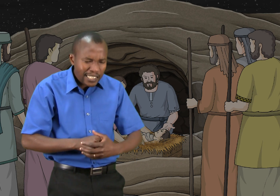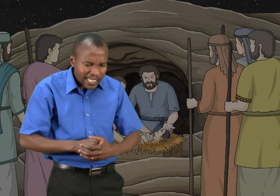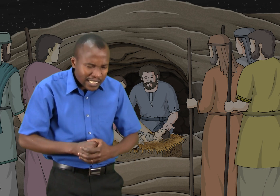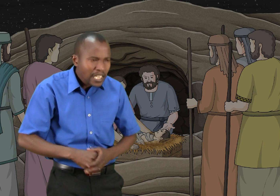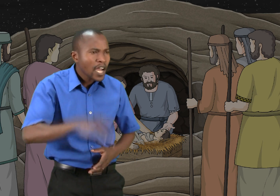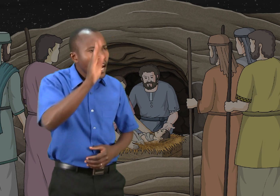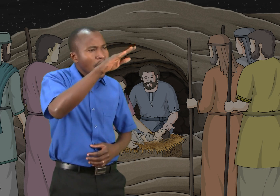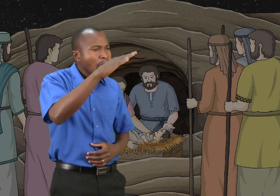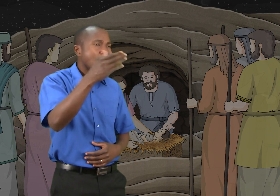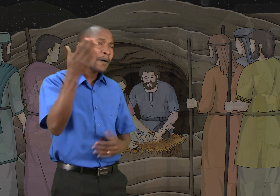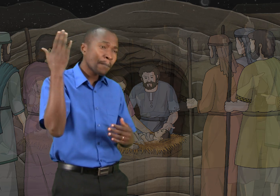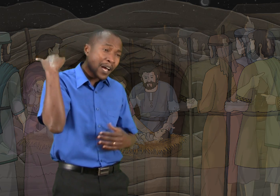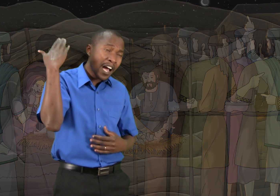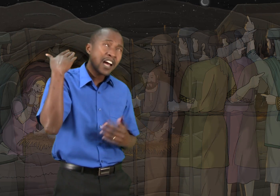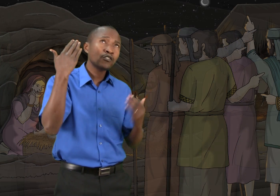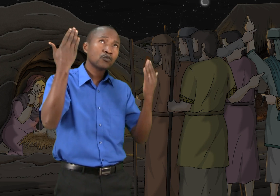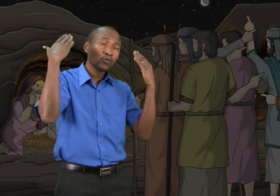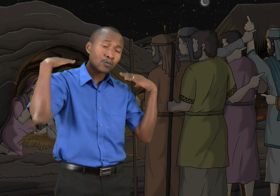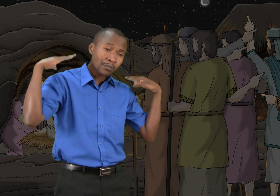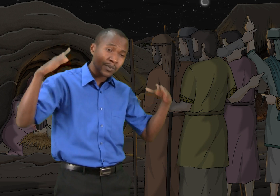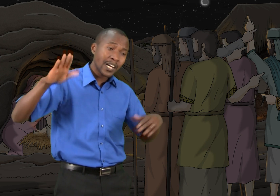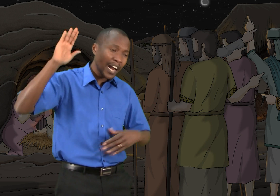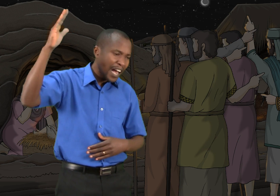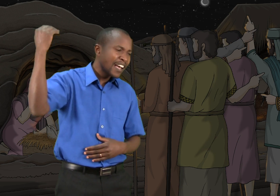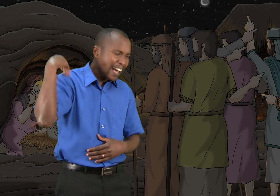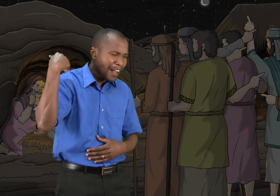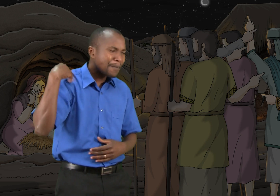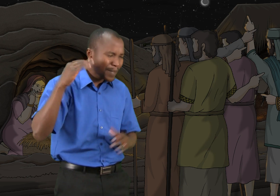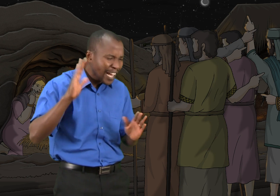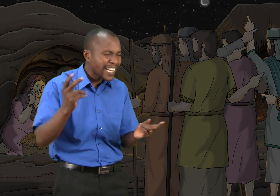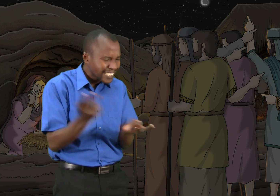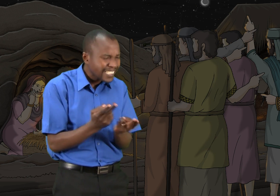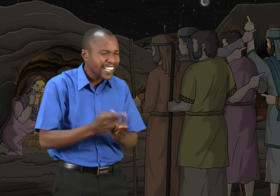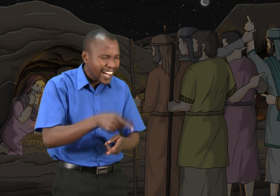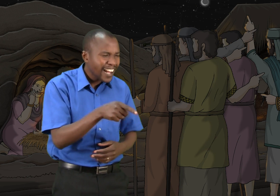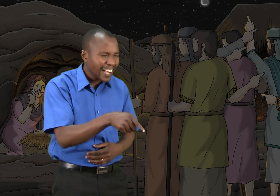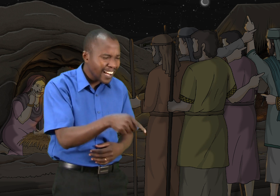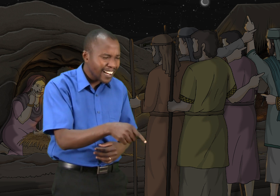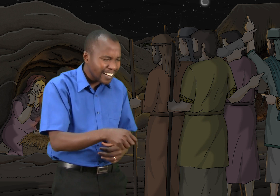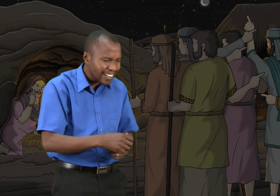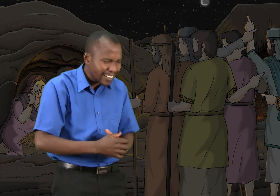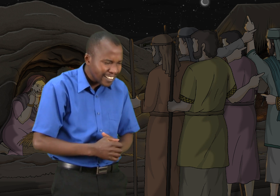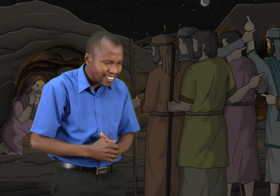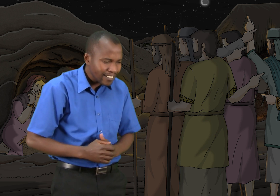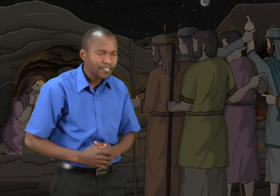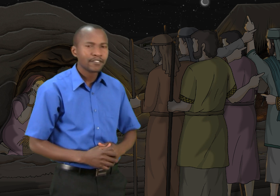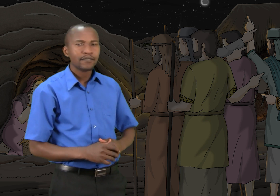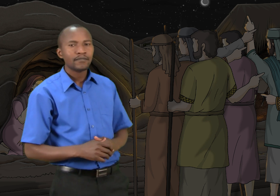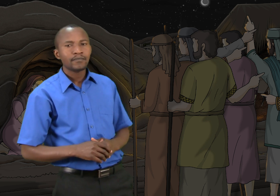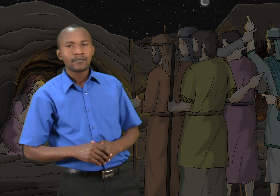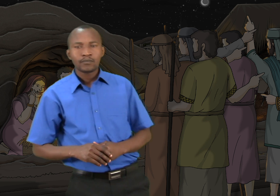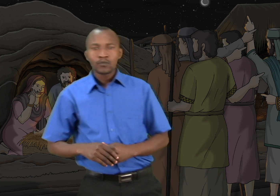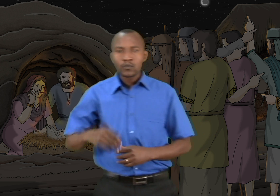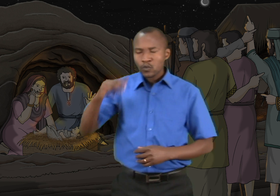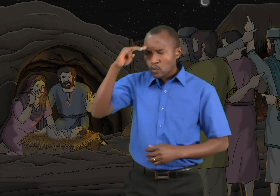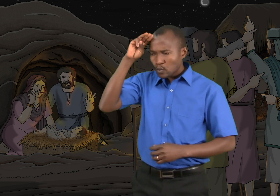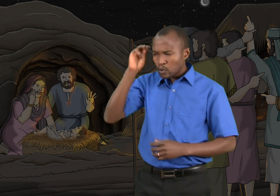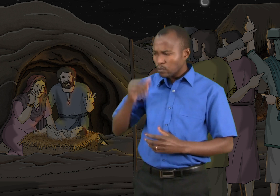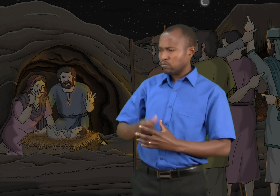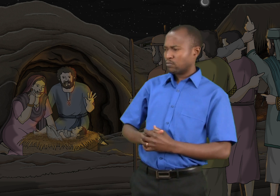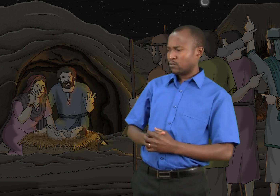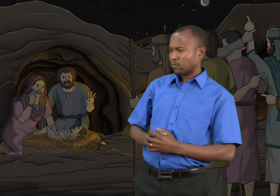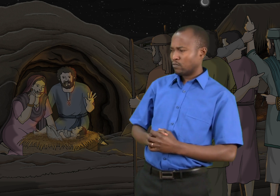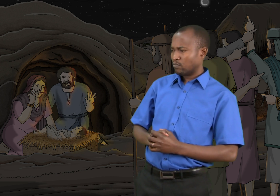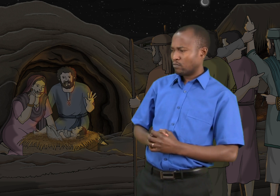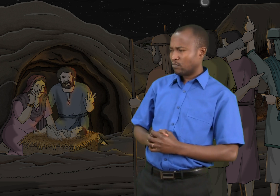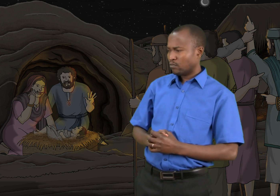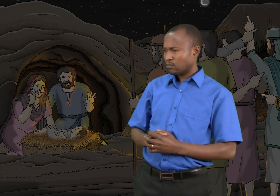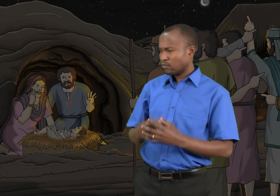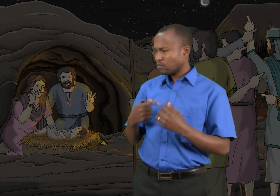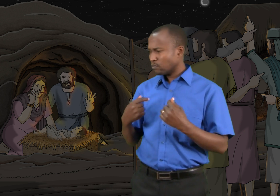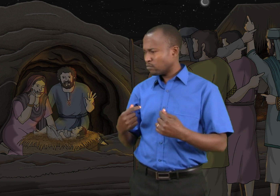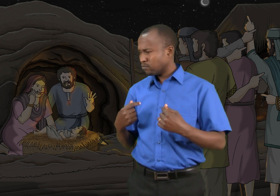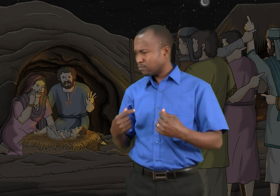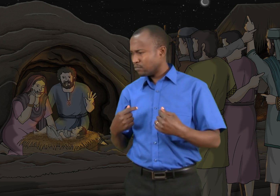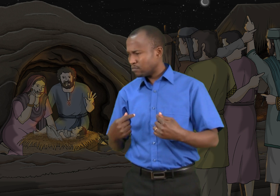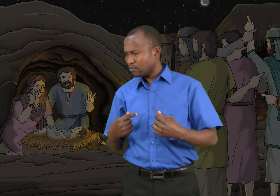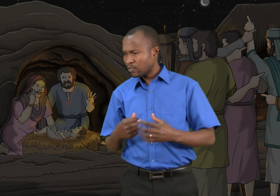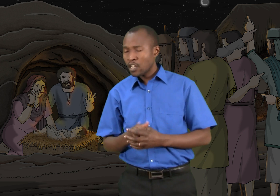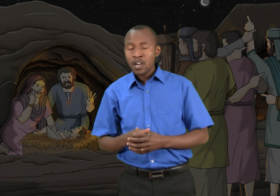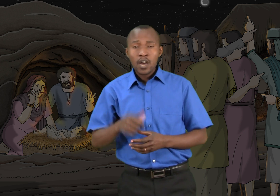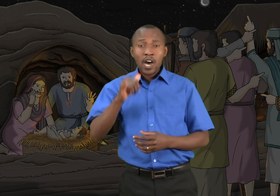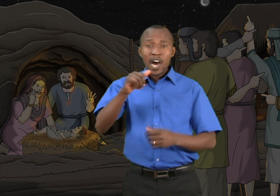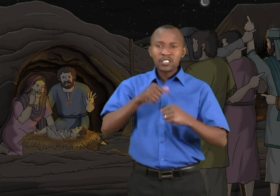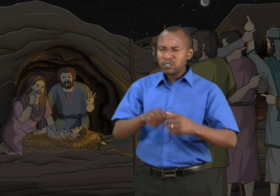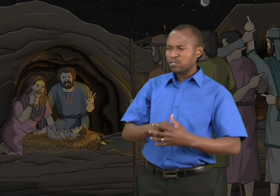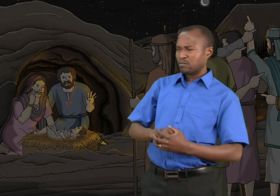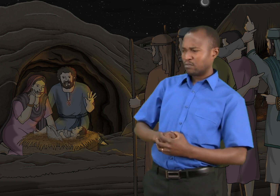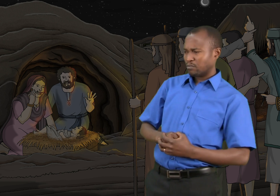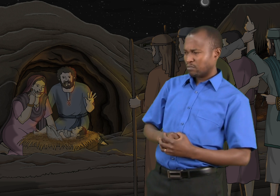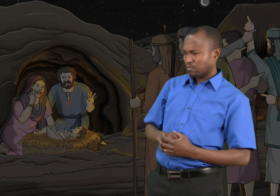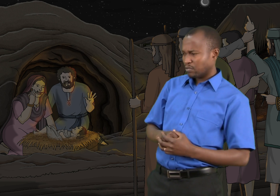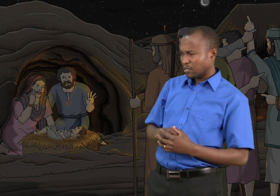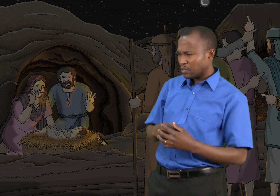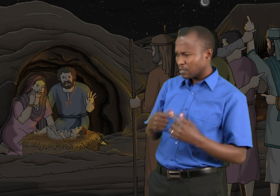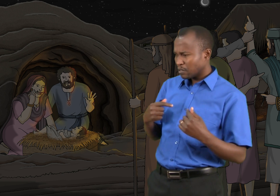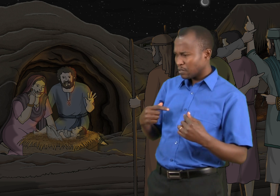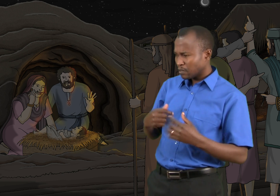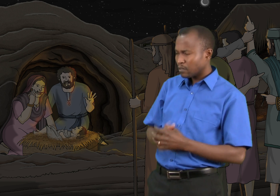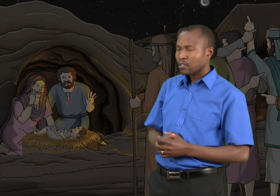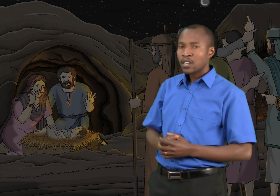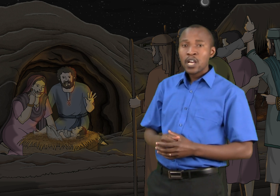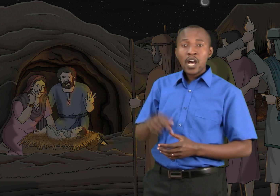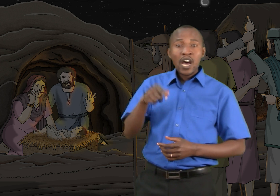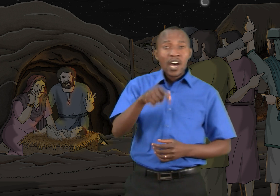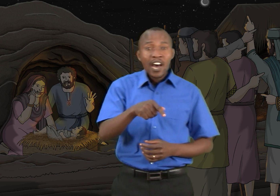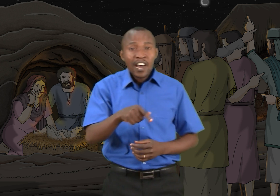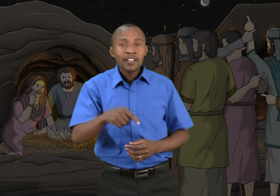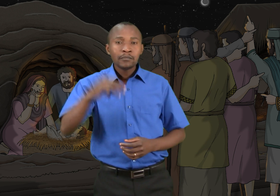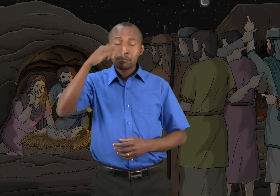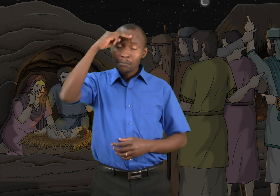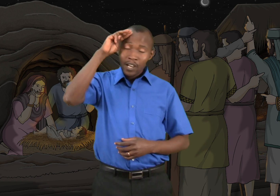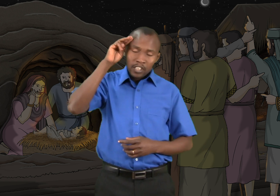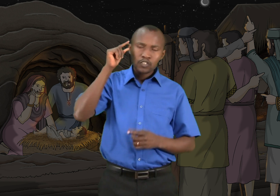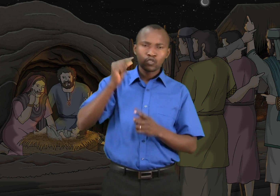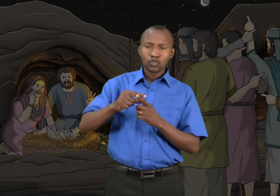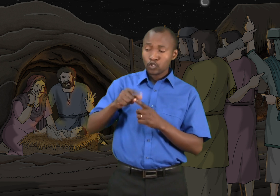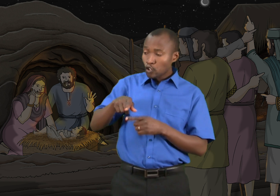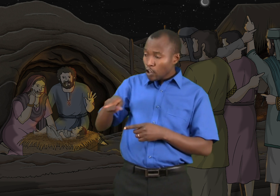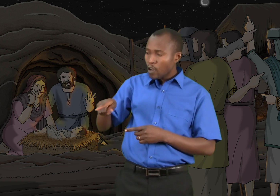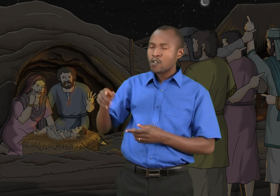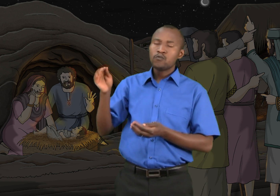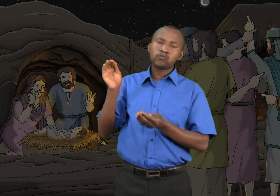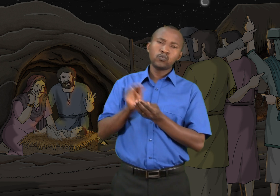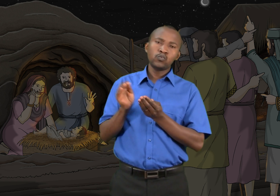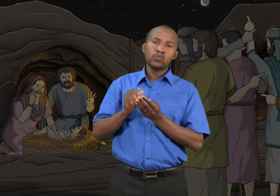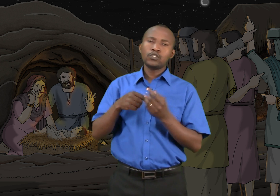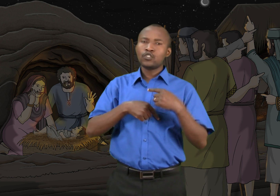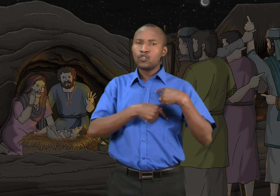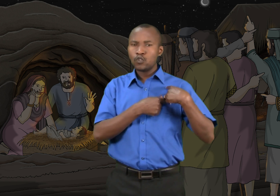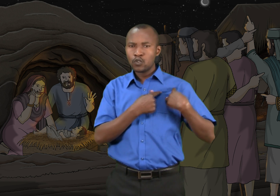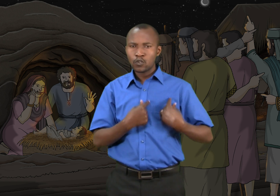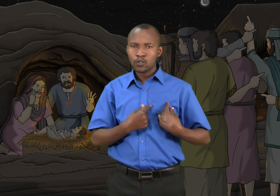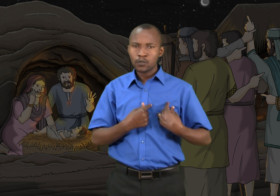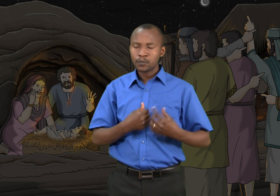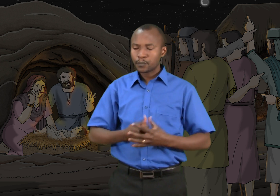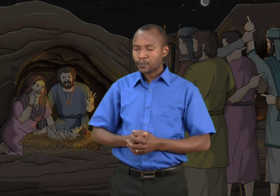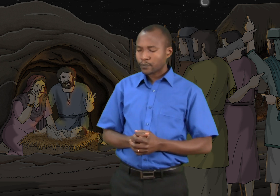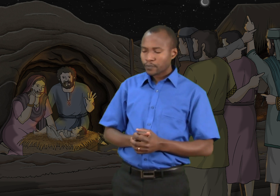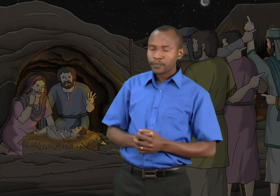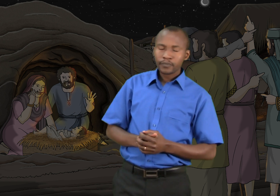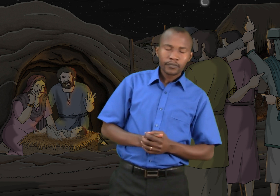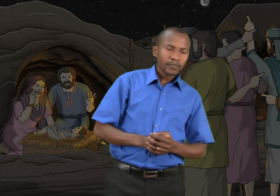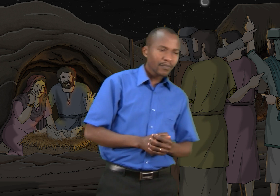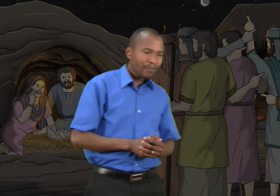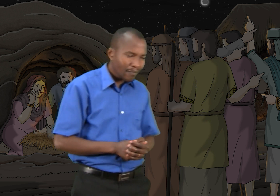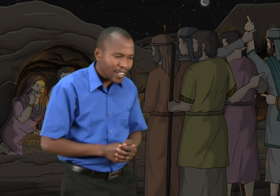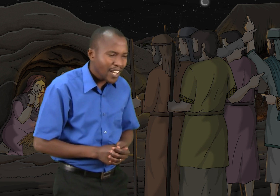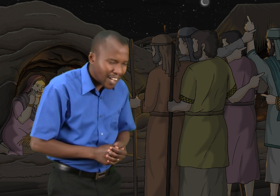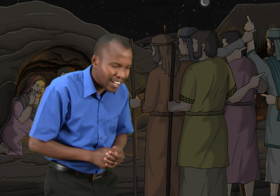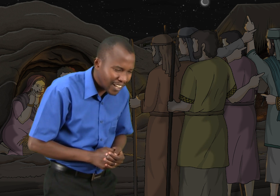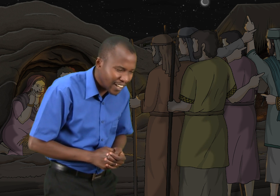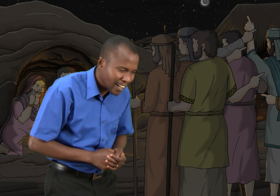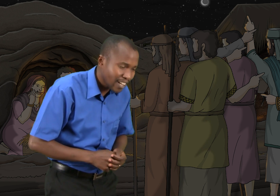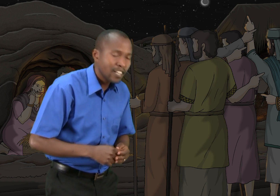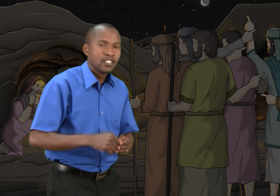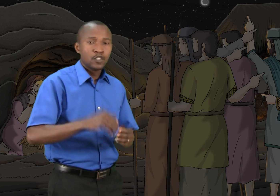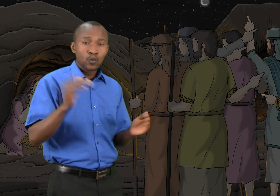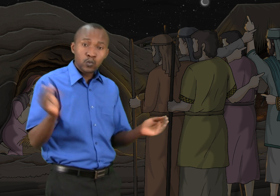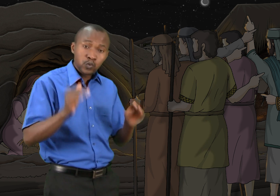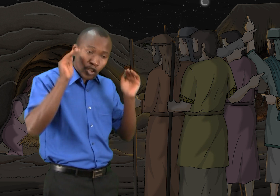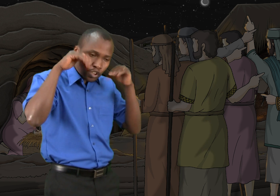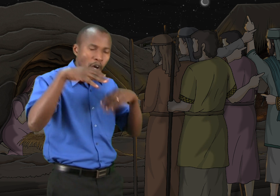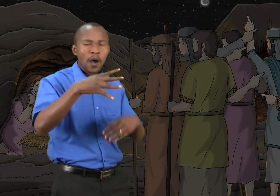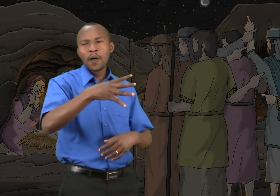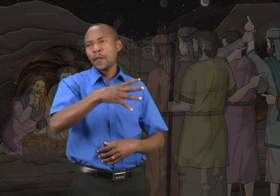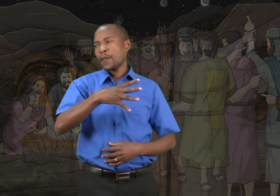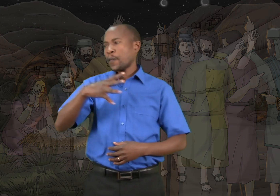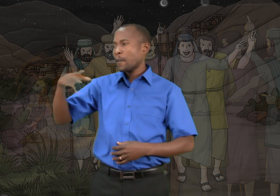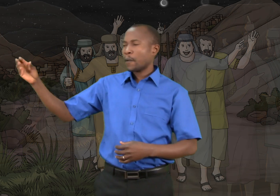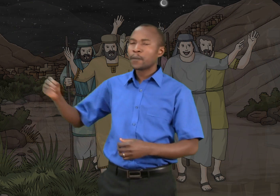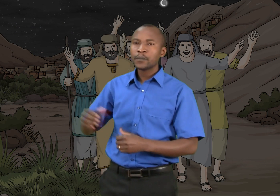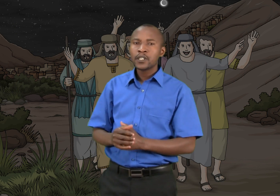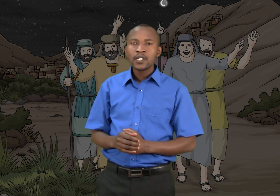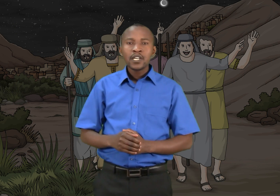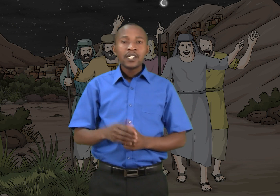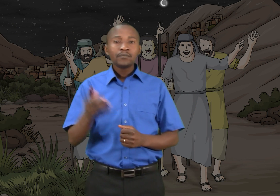And all who heard it were amazed at what the shepherds said to them. But Mary treasured up all these things and pondered them in her heart.